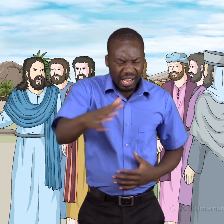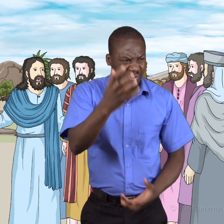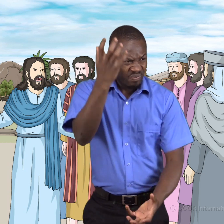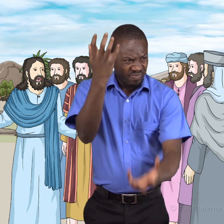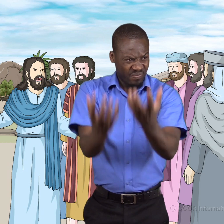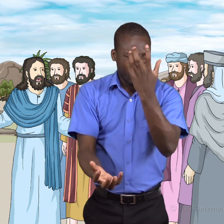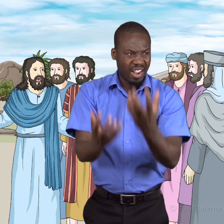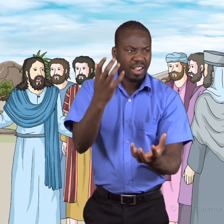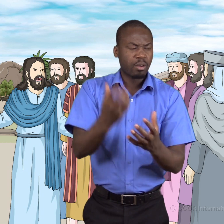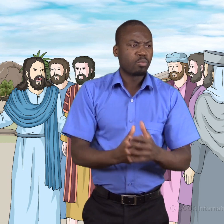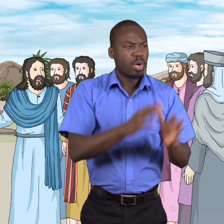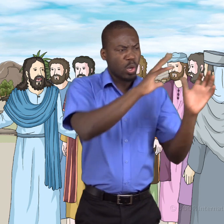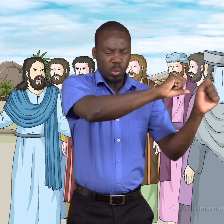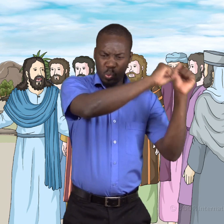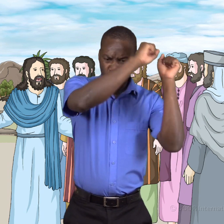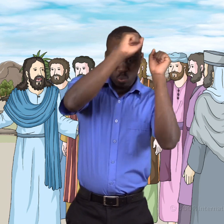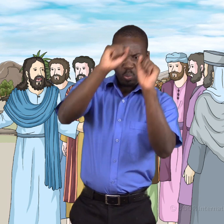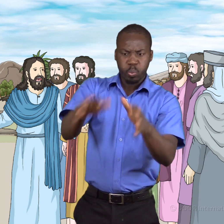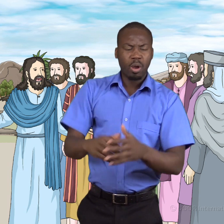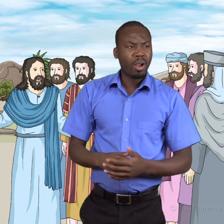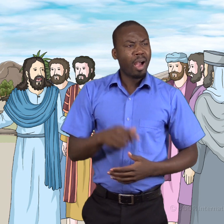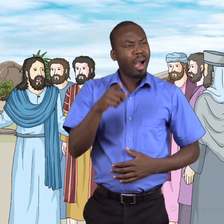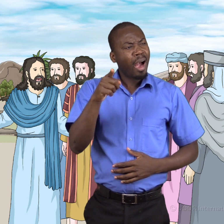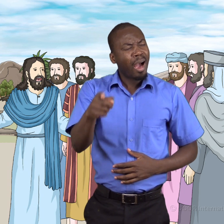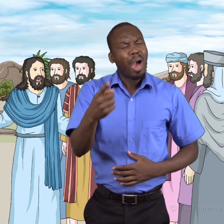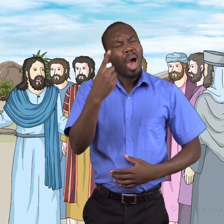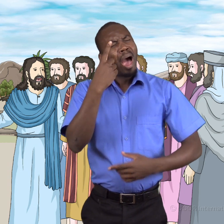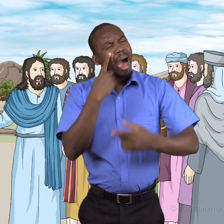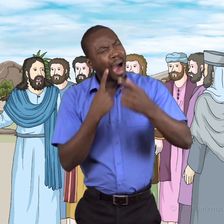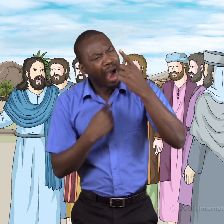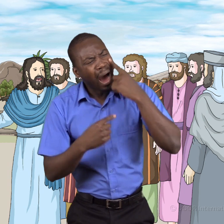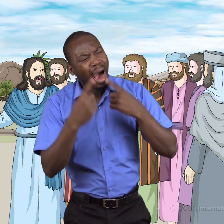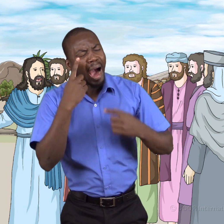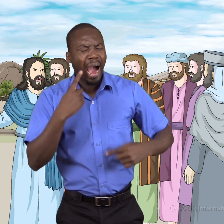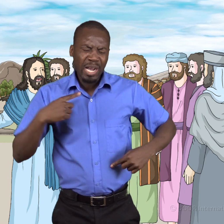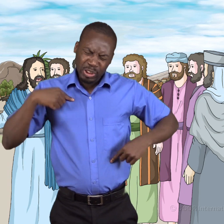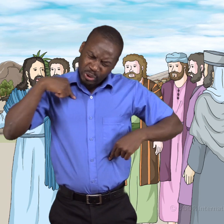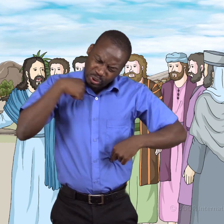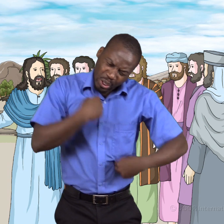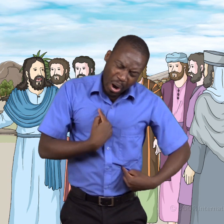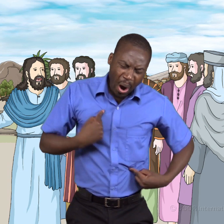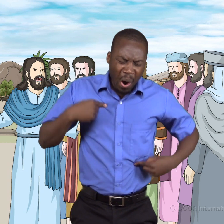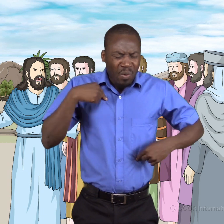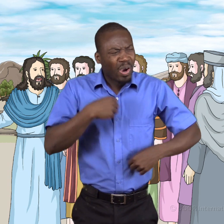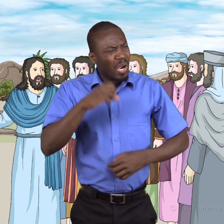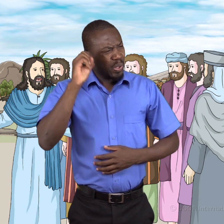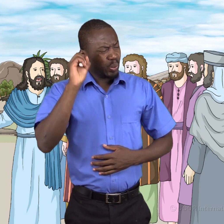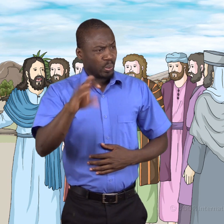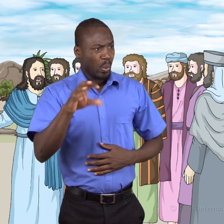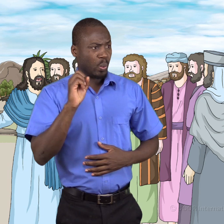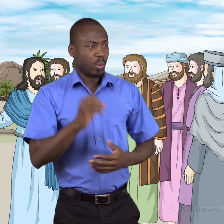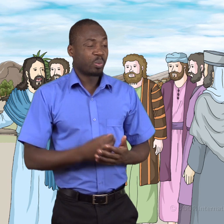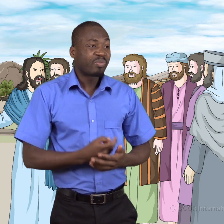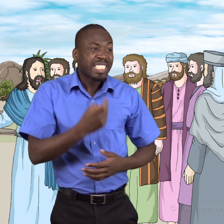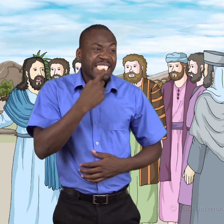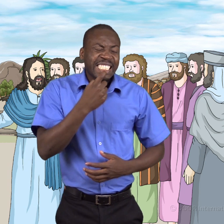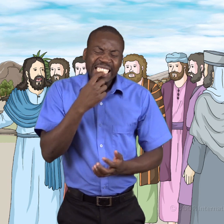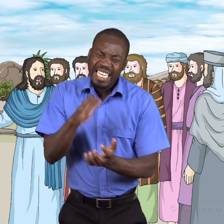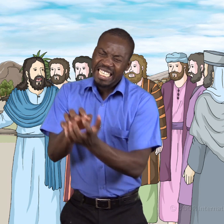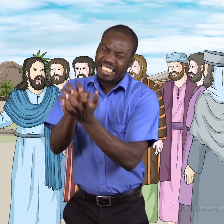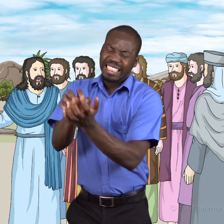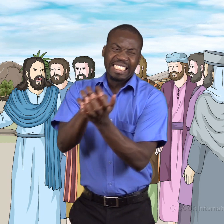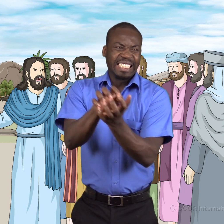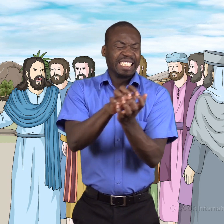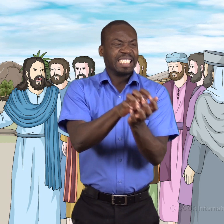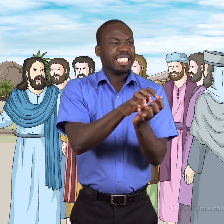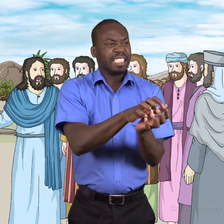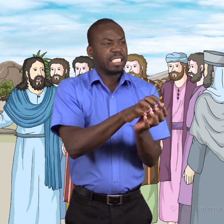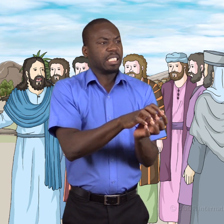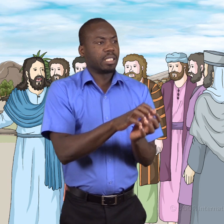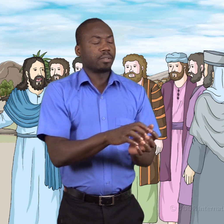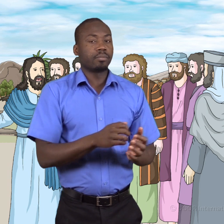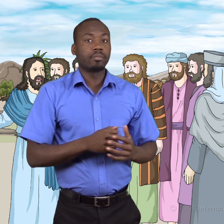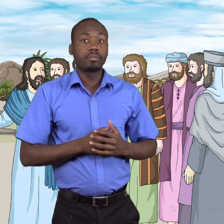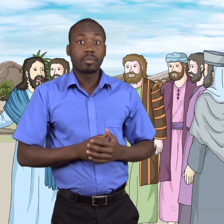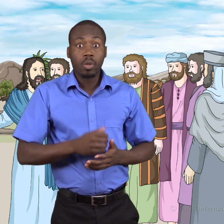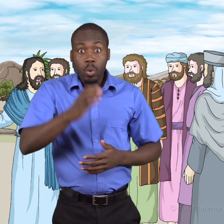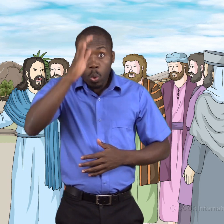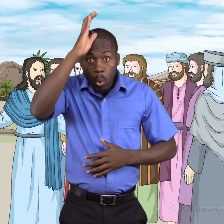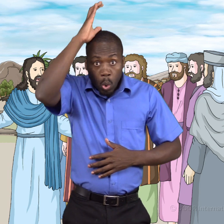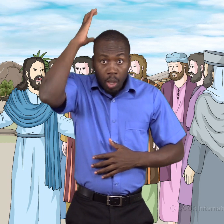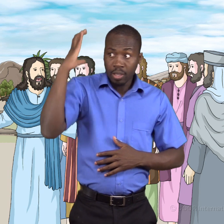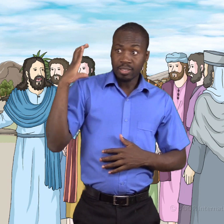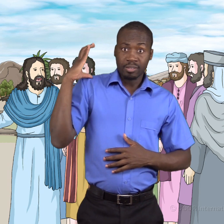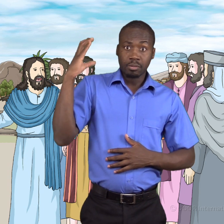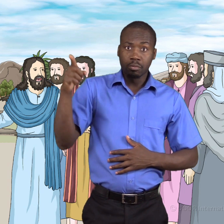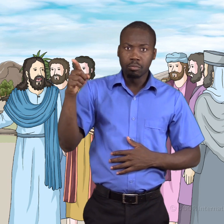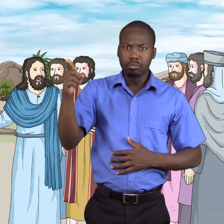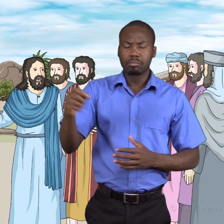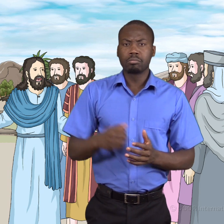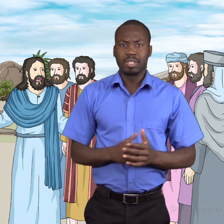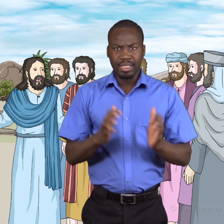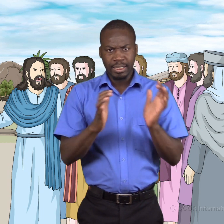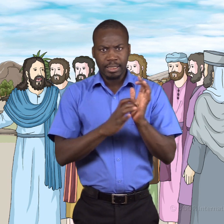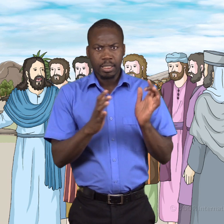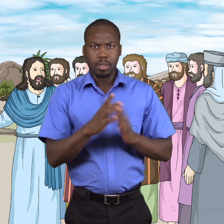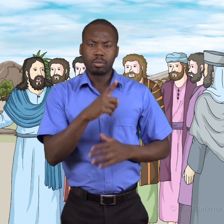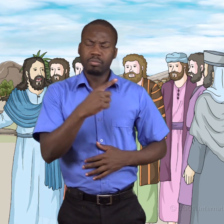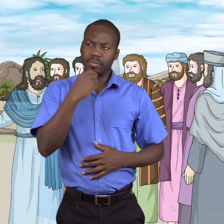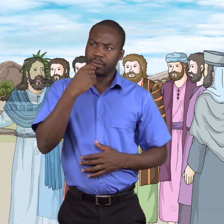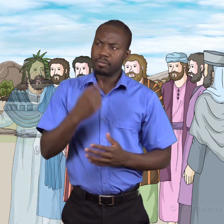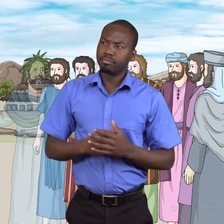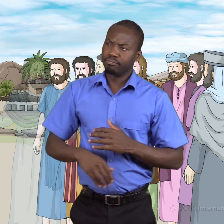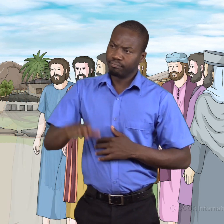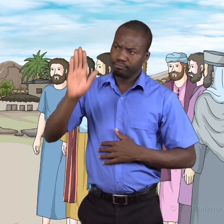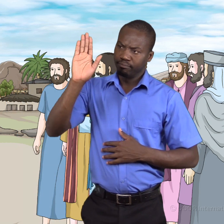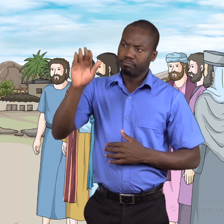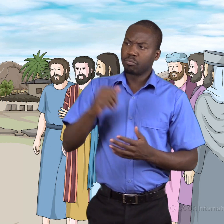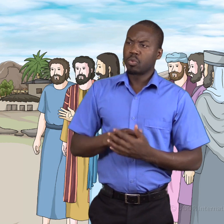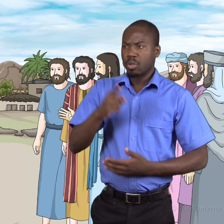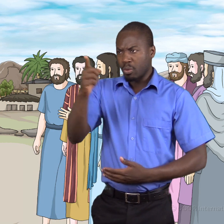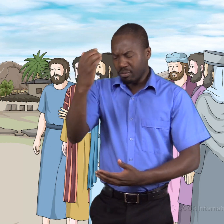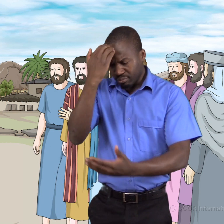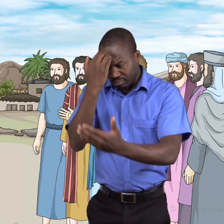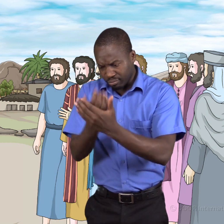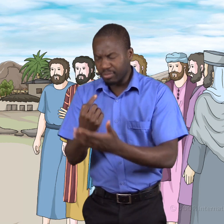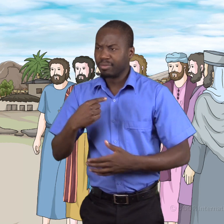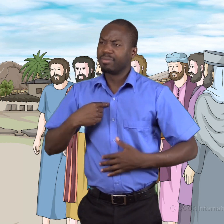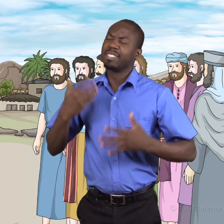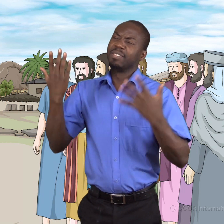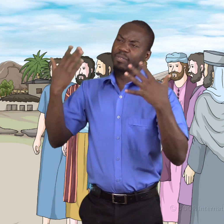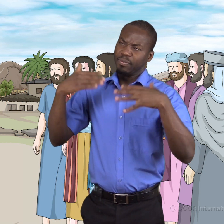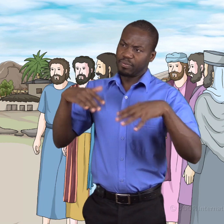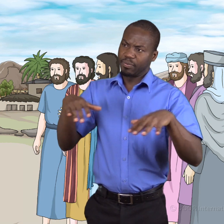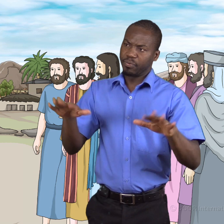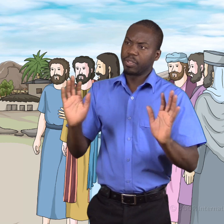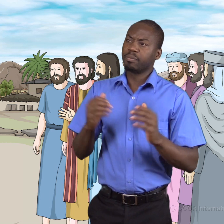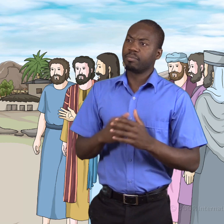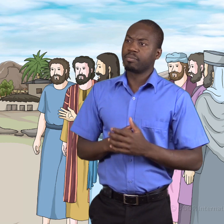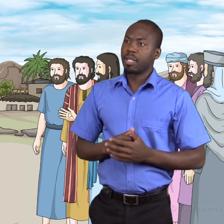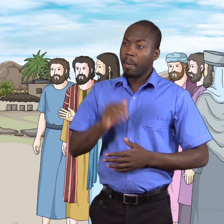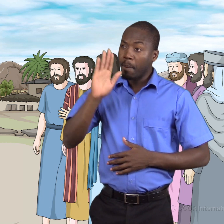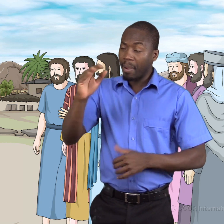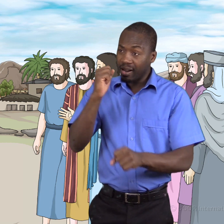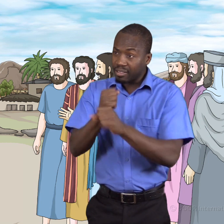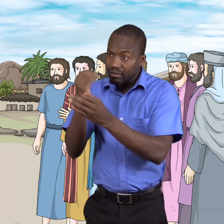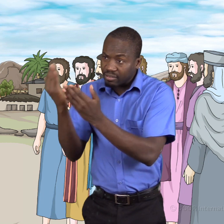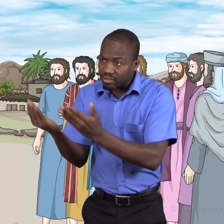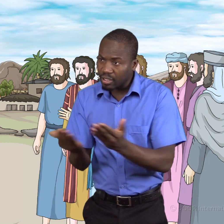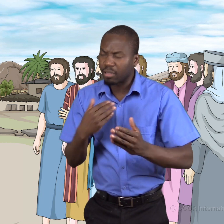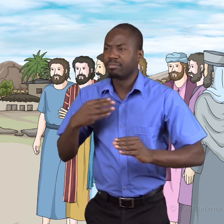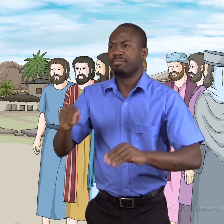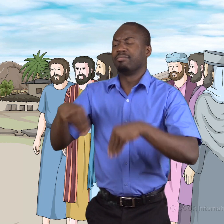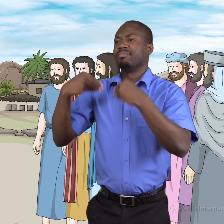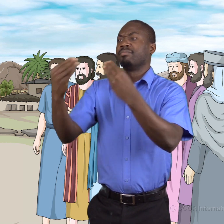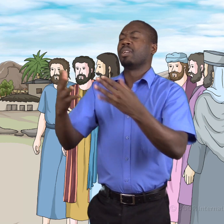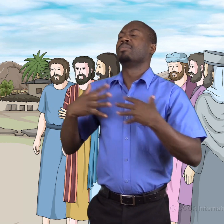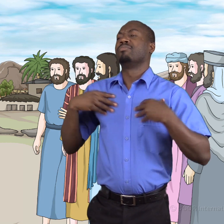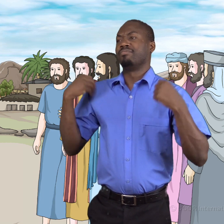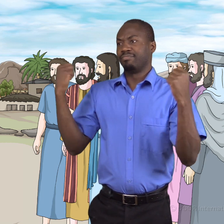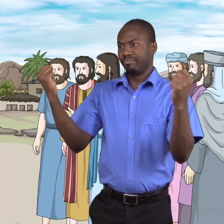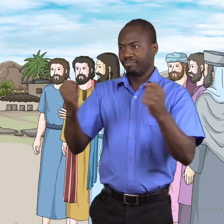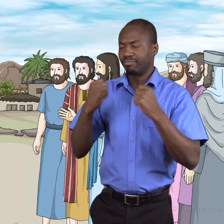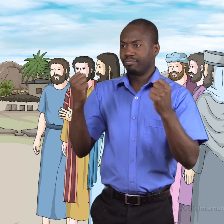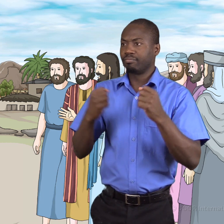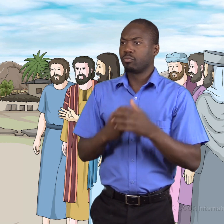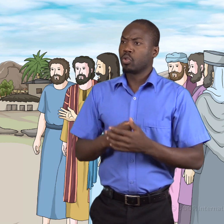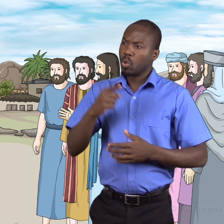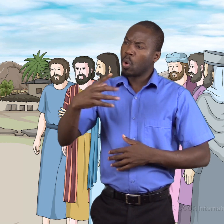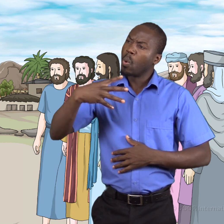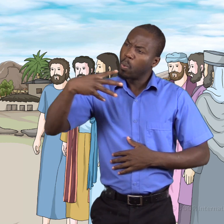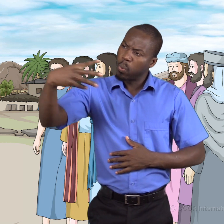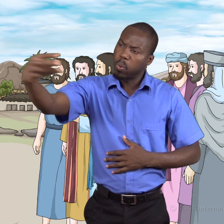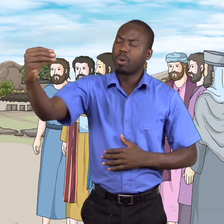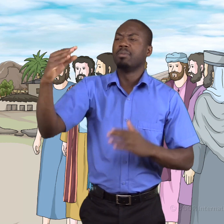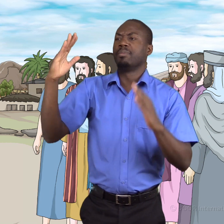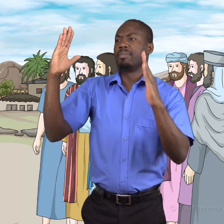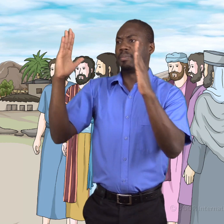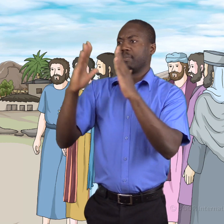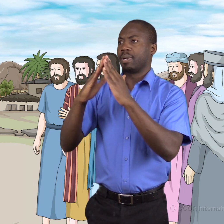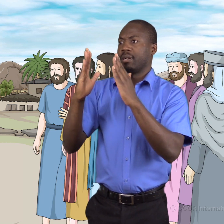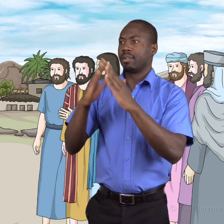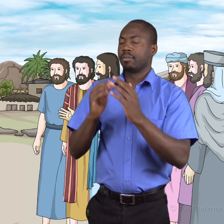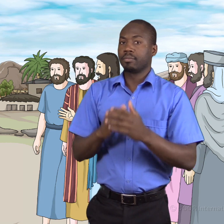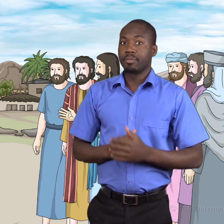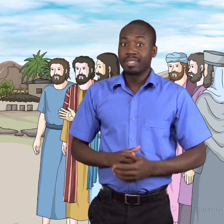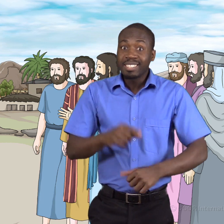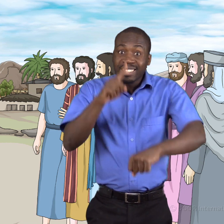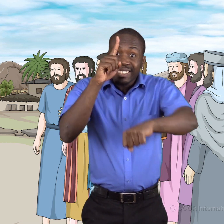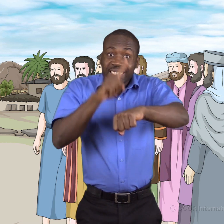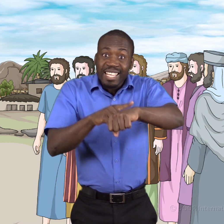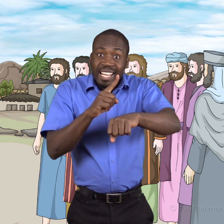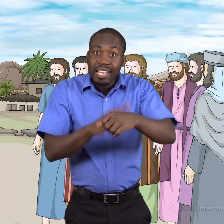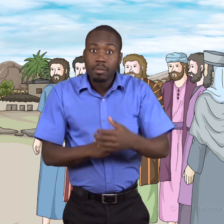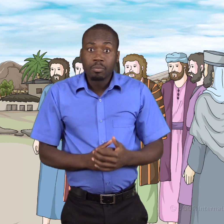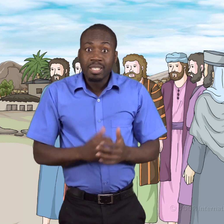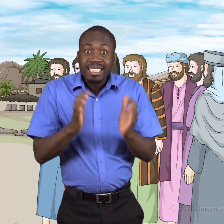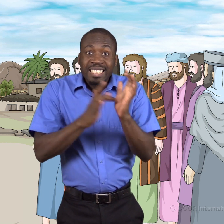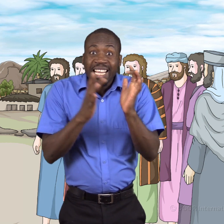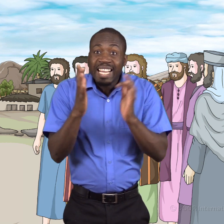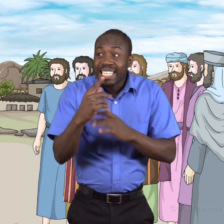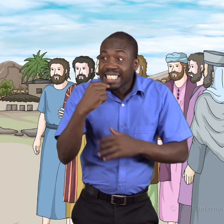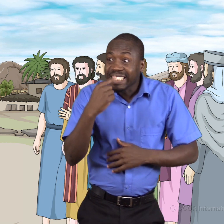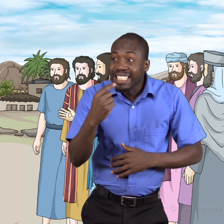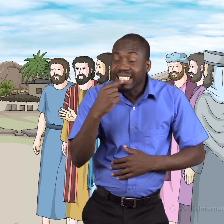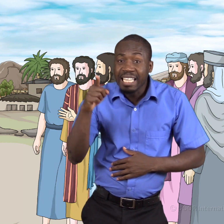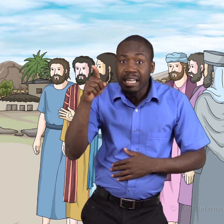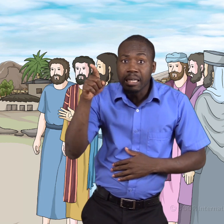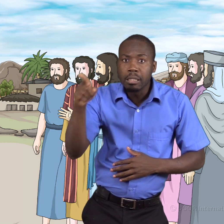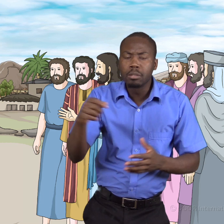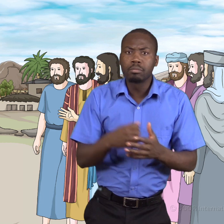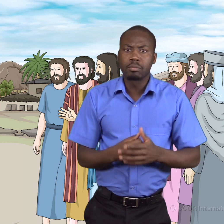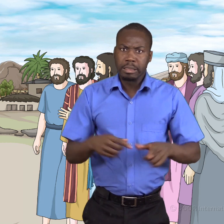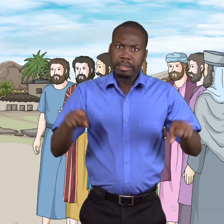But the sons of the kingdom will be thrown into the outer darkness, where there will be weeping and gnashing of teeth.” Then Jesus said to the centurion, “Go!